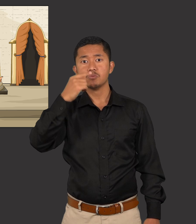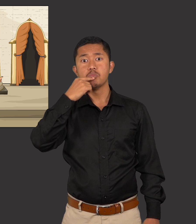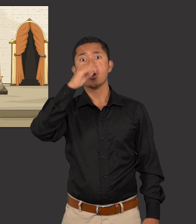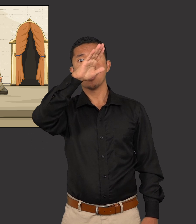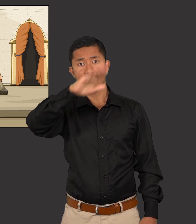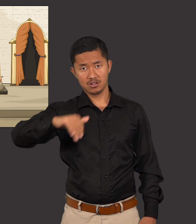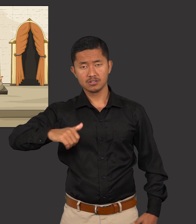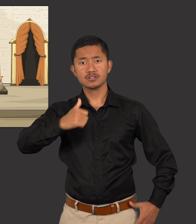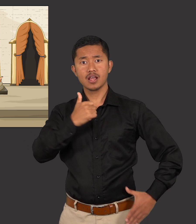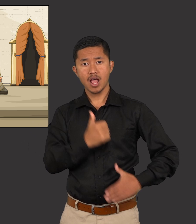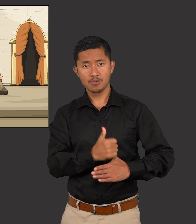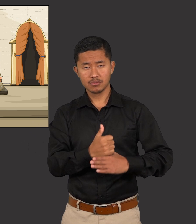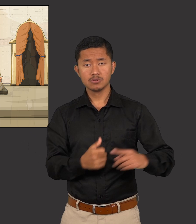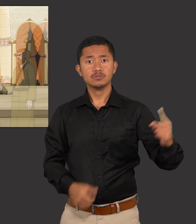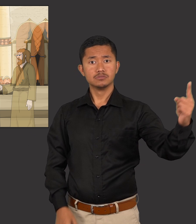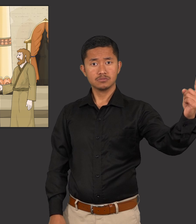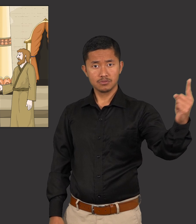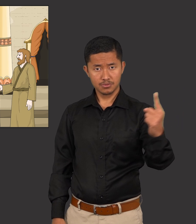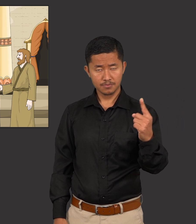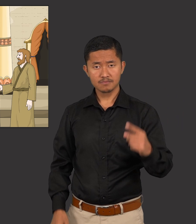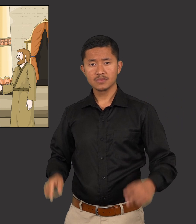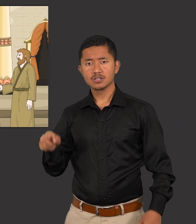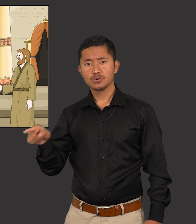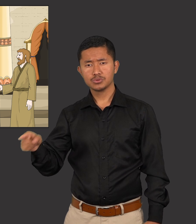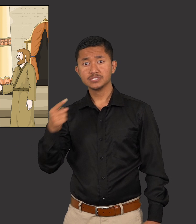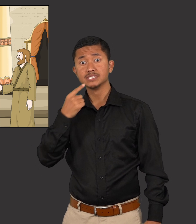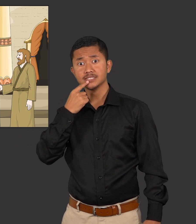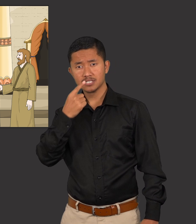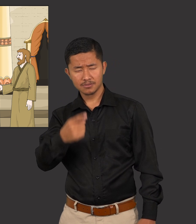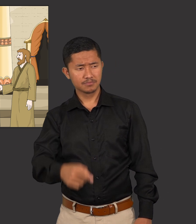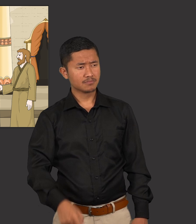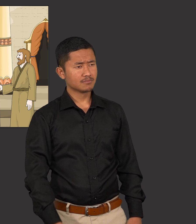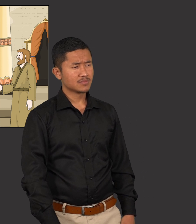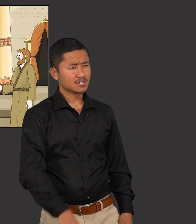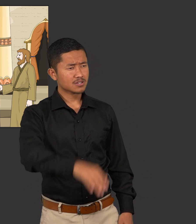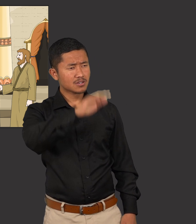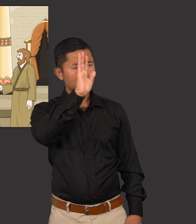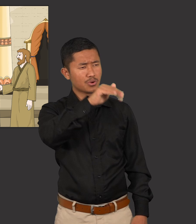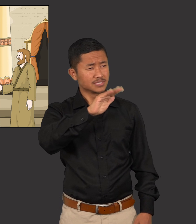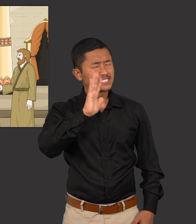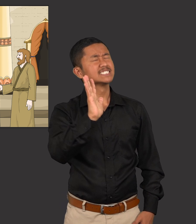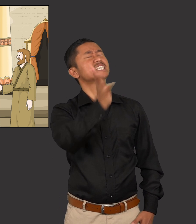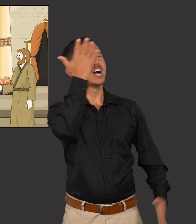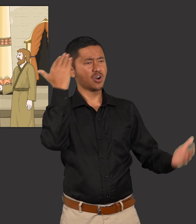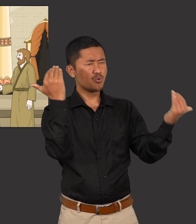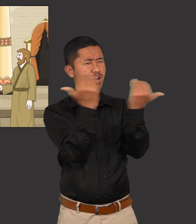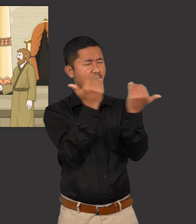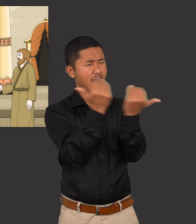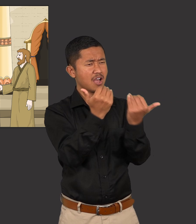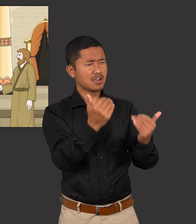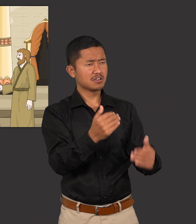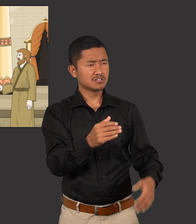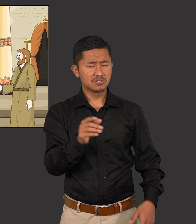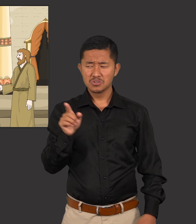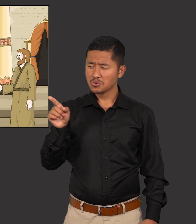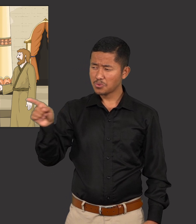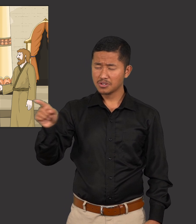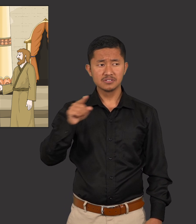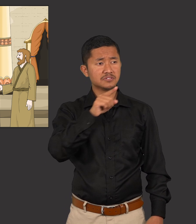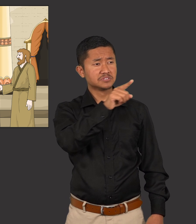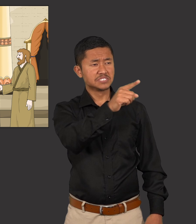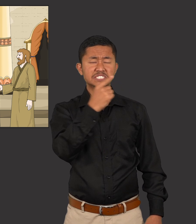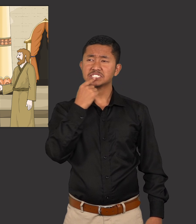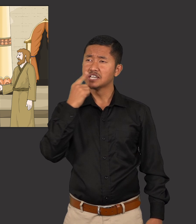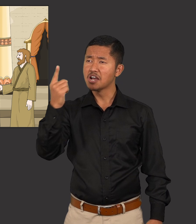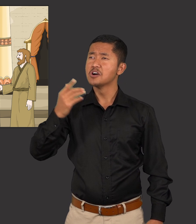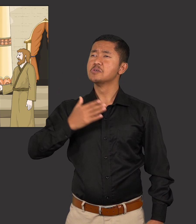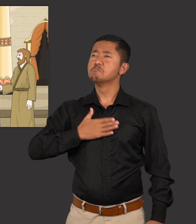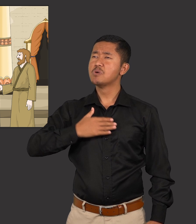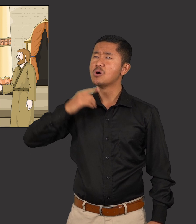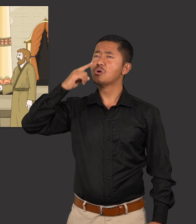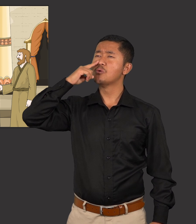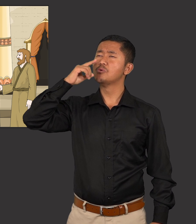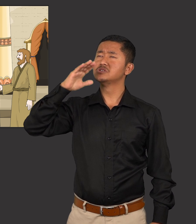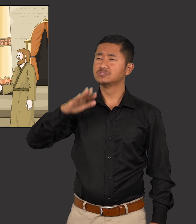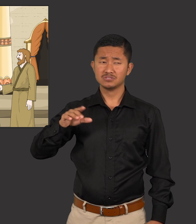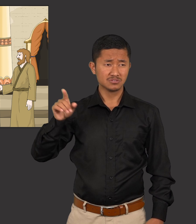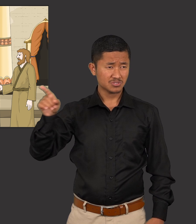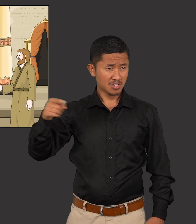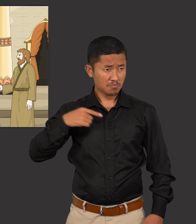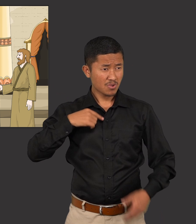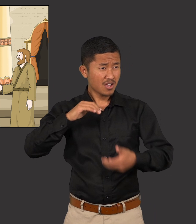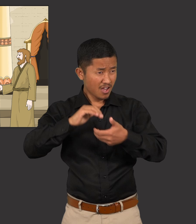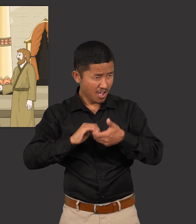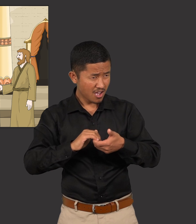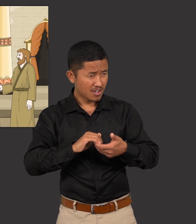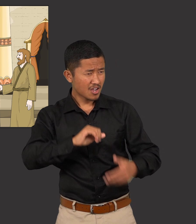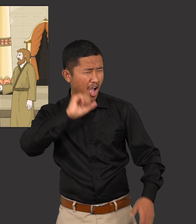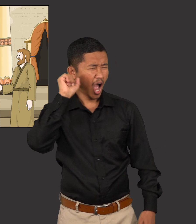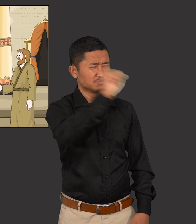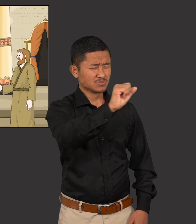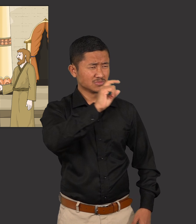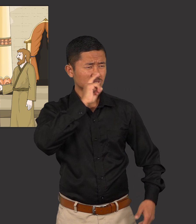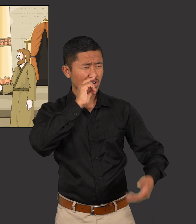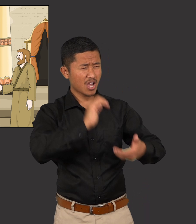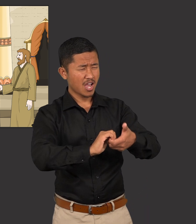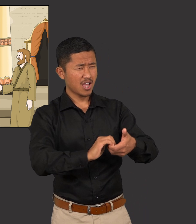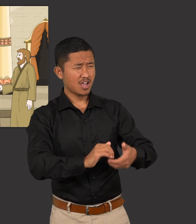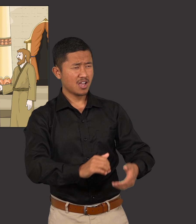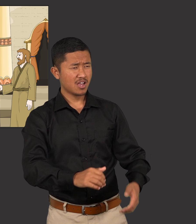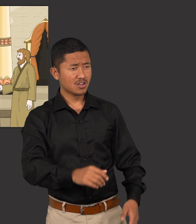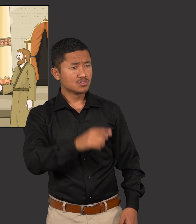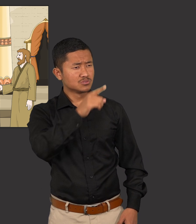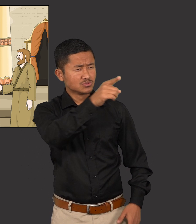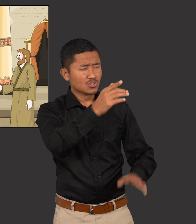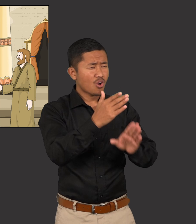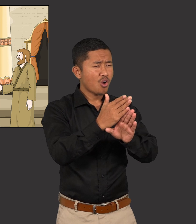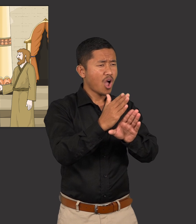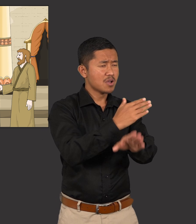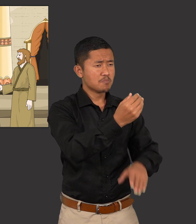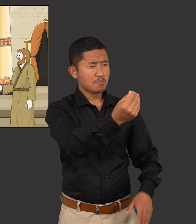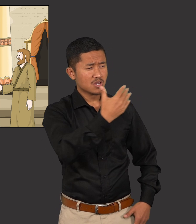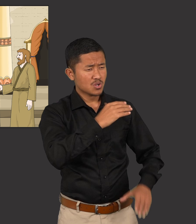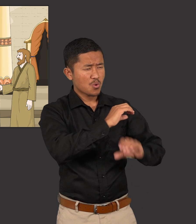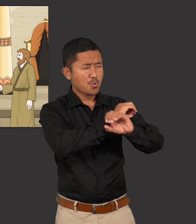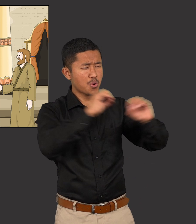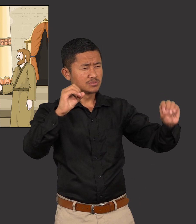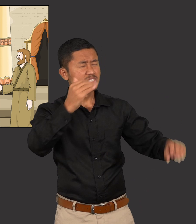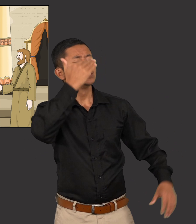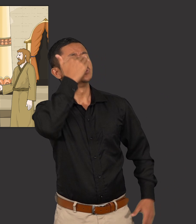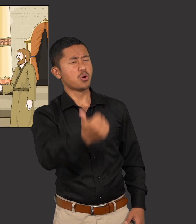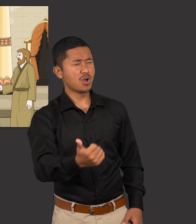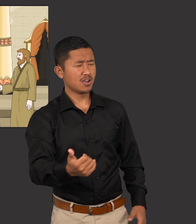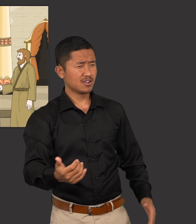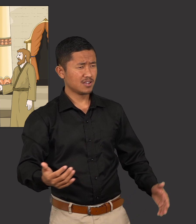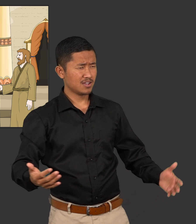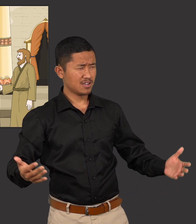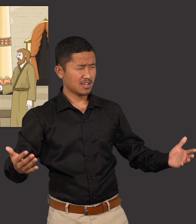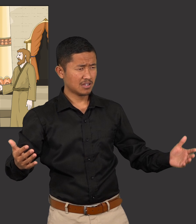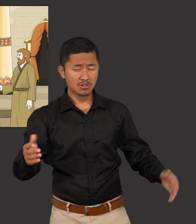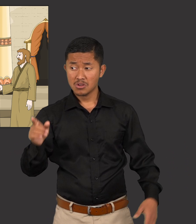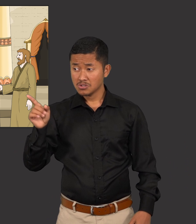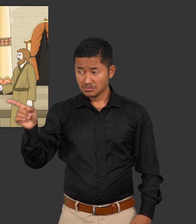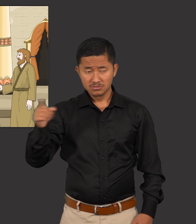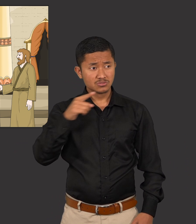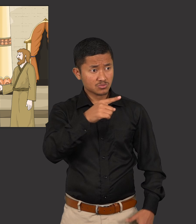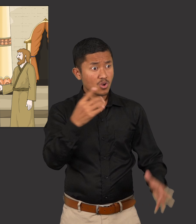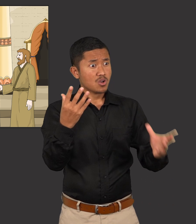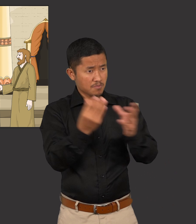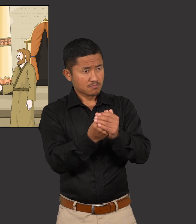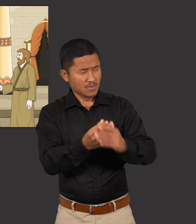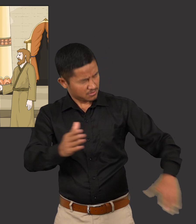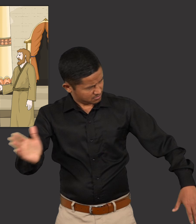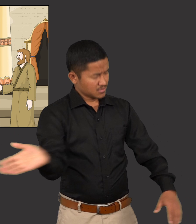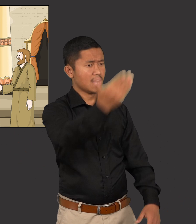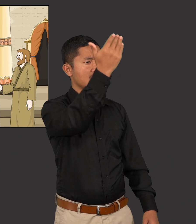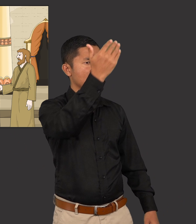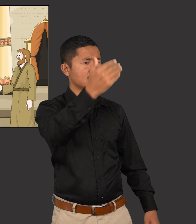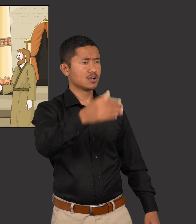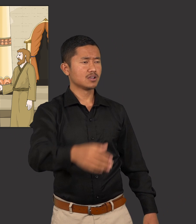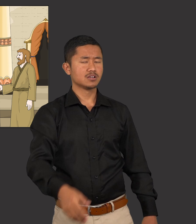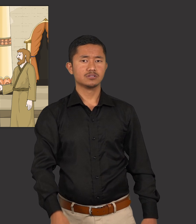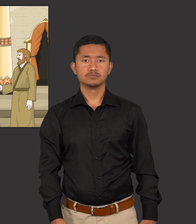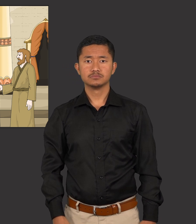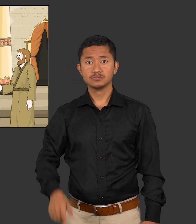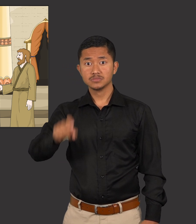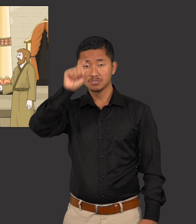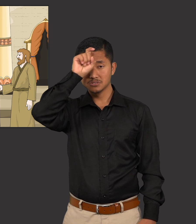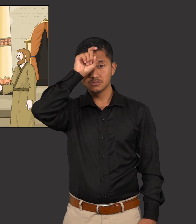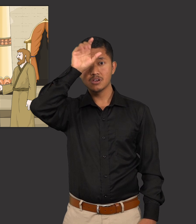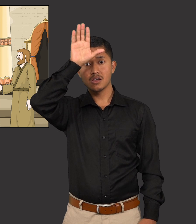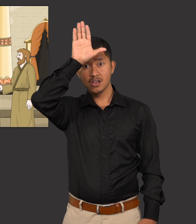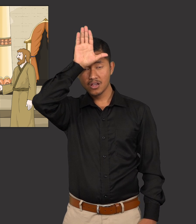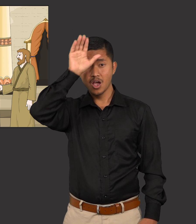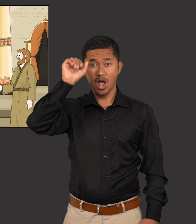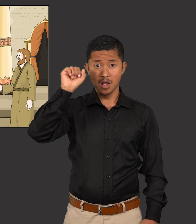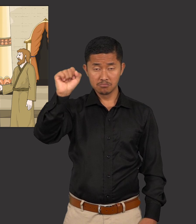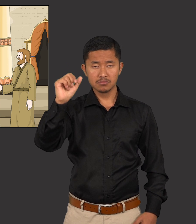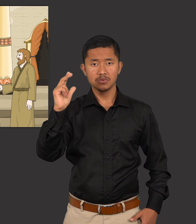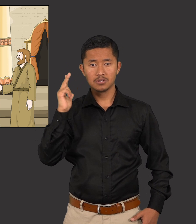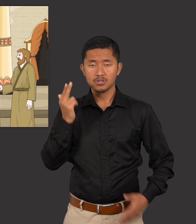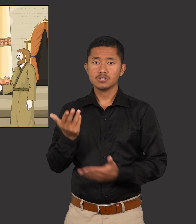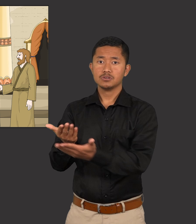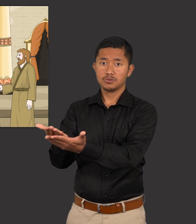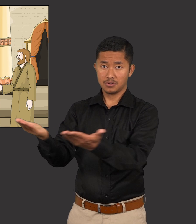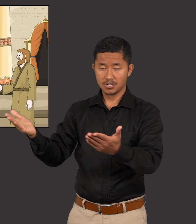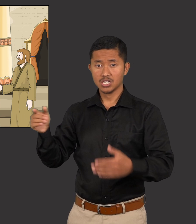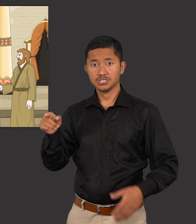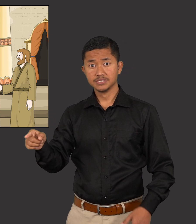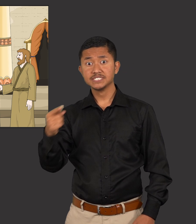So Pharaoh summoned Abram and asked, “What have you done to me? Why didn’t you tell me she was your wife? Why did you say, ‘She is my sister,’ so that I took her as my wife? Now then, here is your wife. Take her and go!”